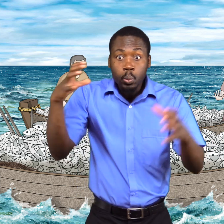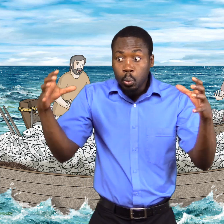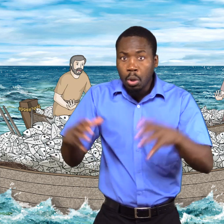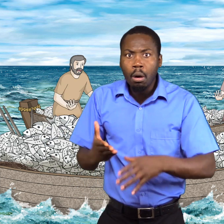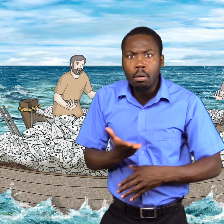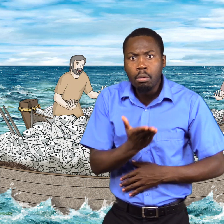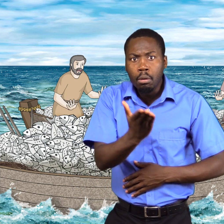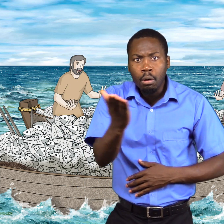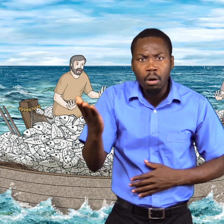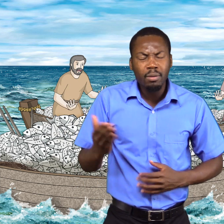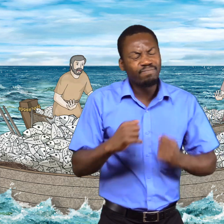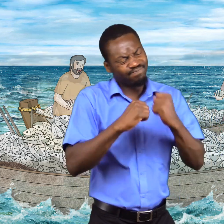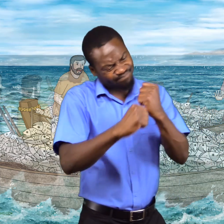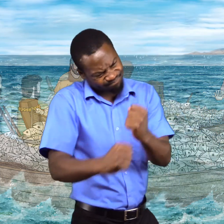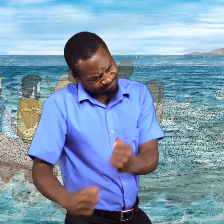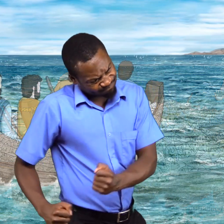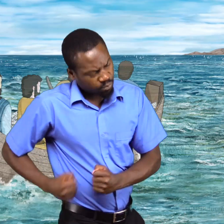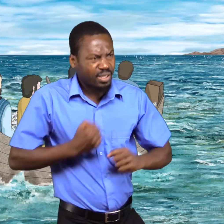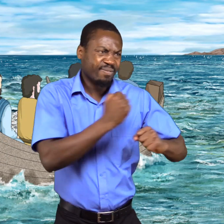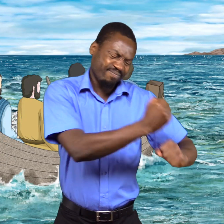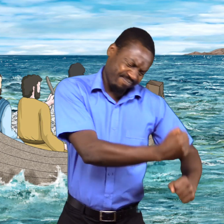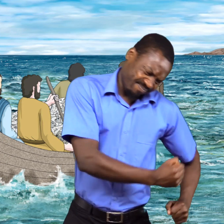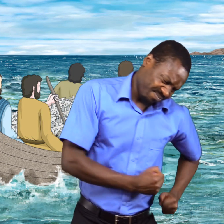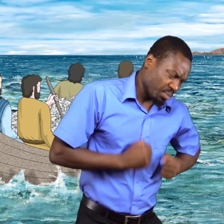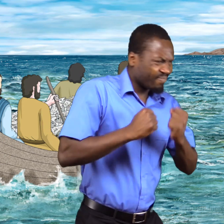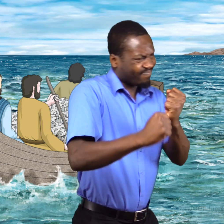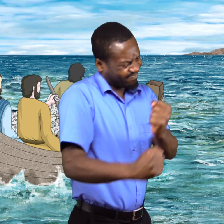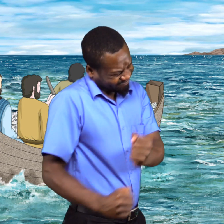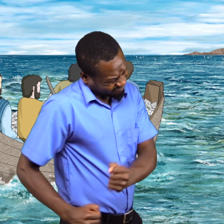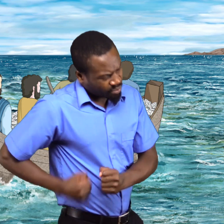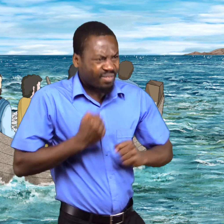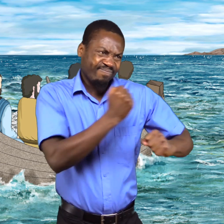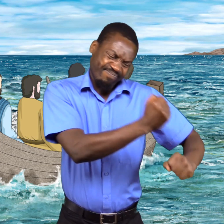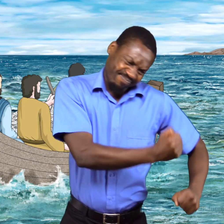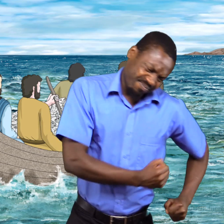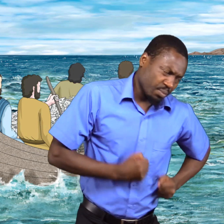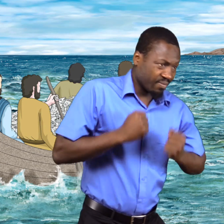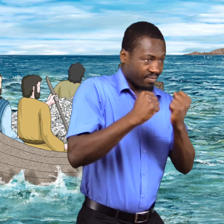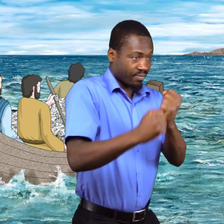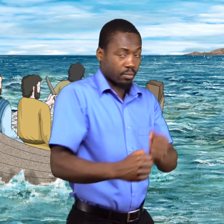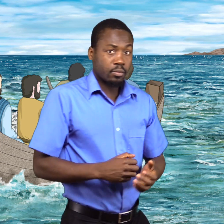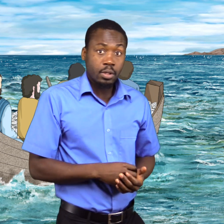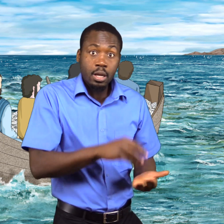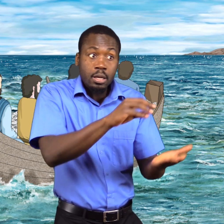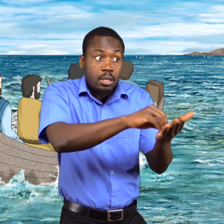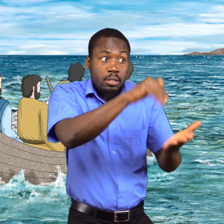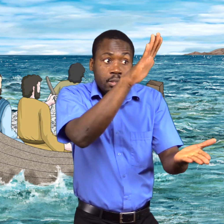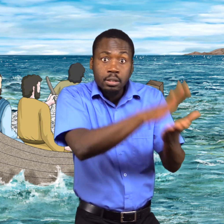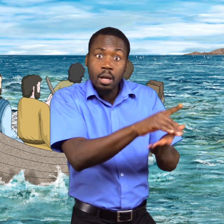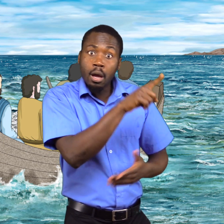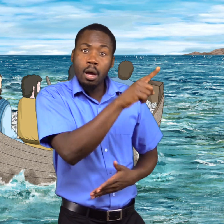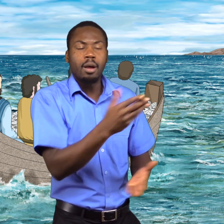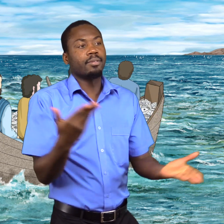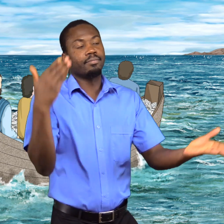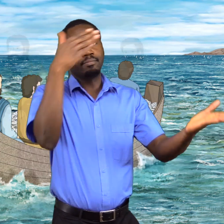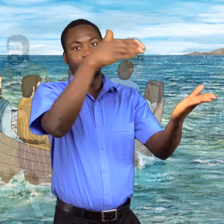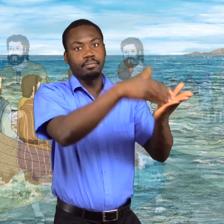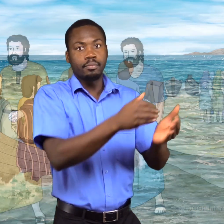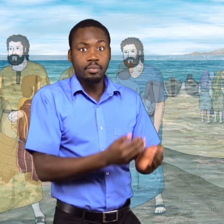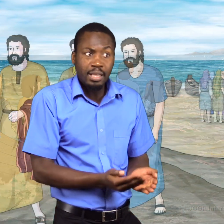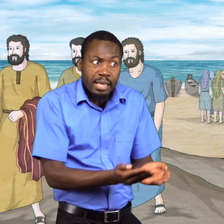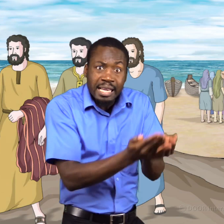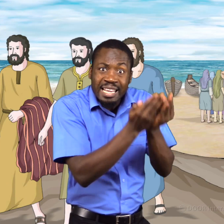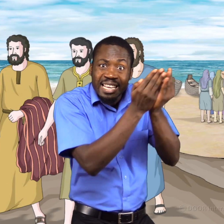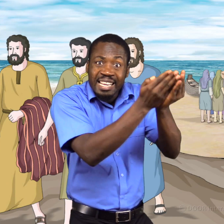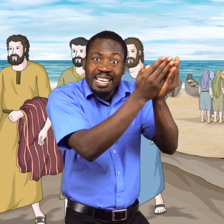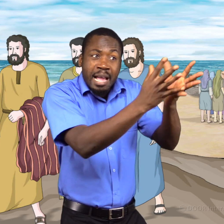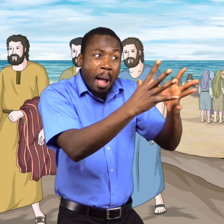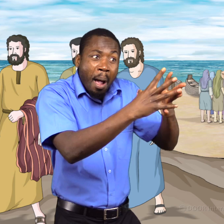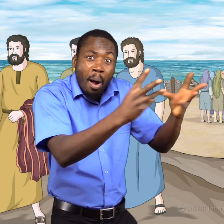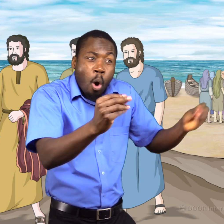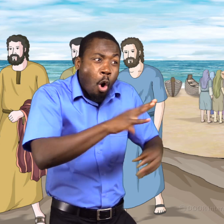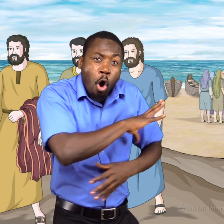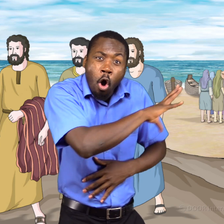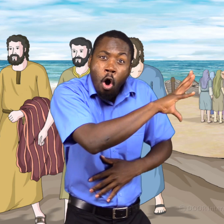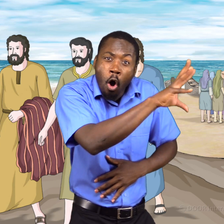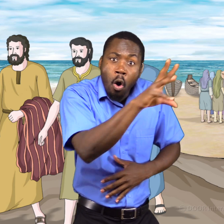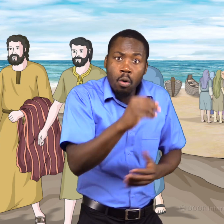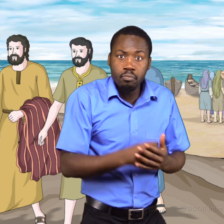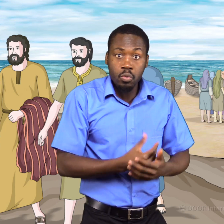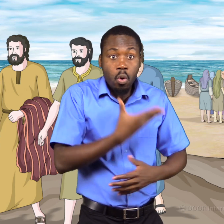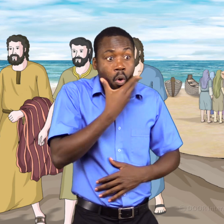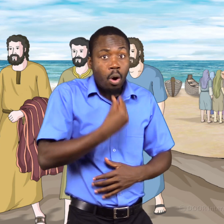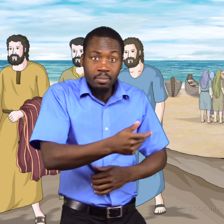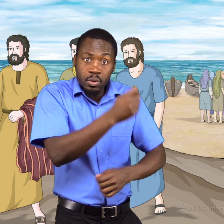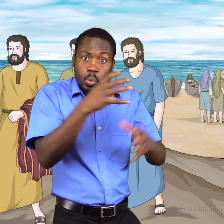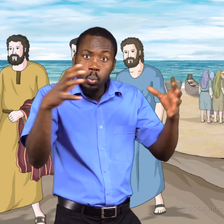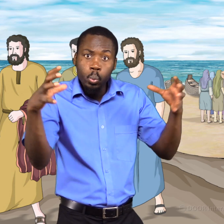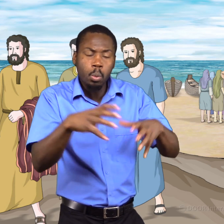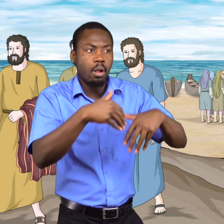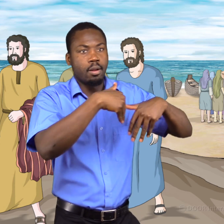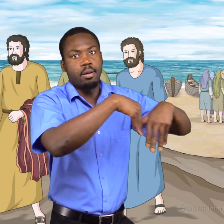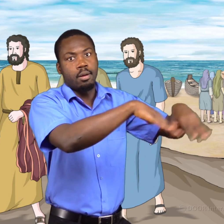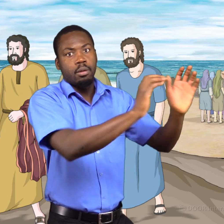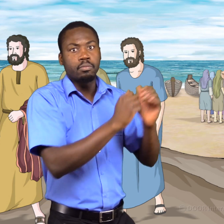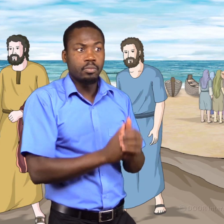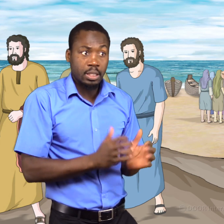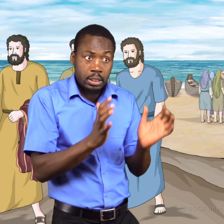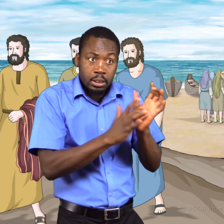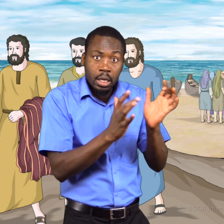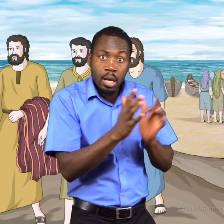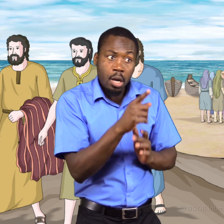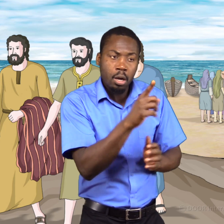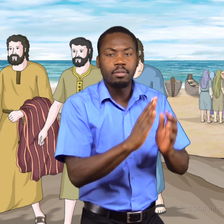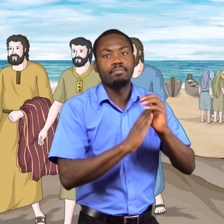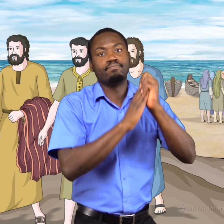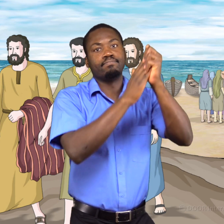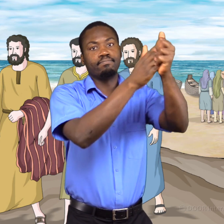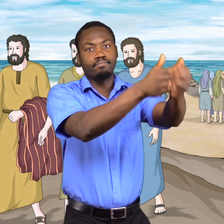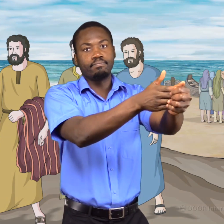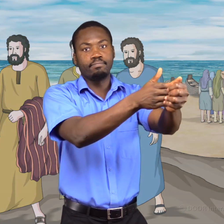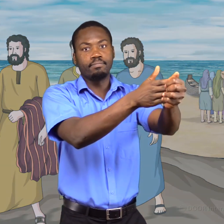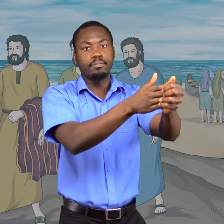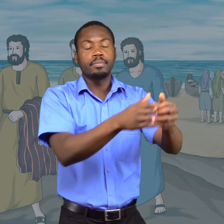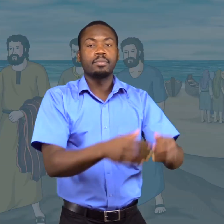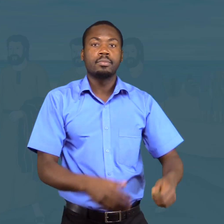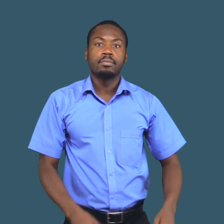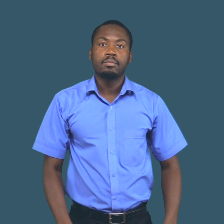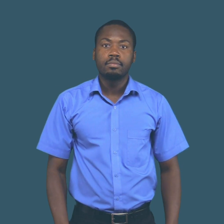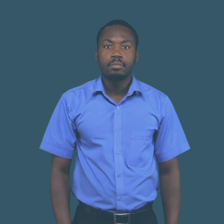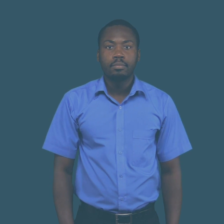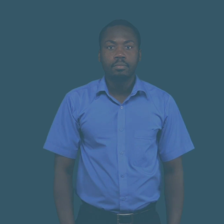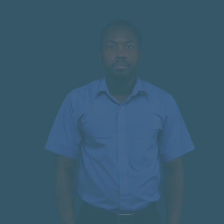And when they had brought their boats ashore, they left everything and followed Him.